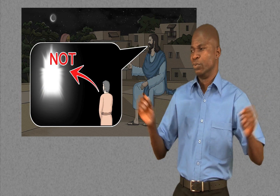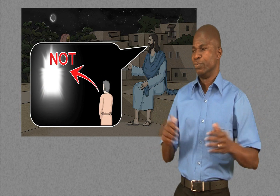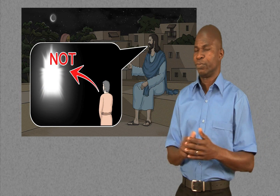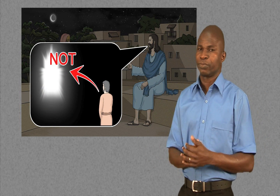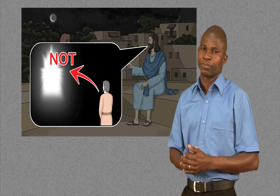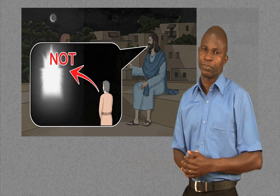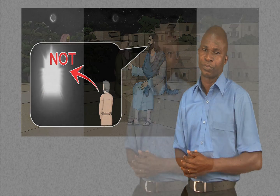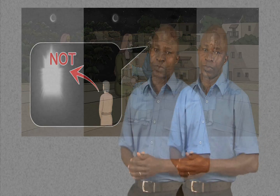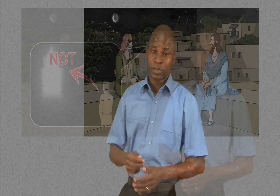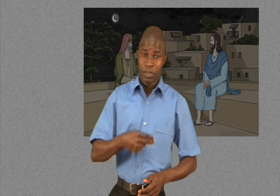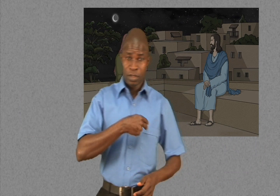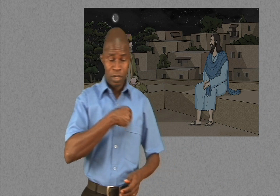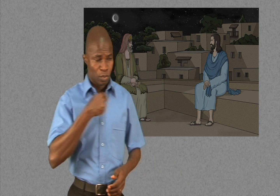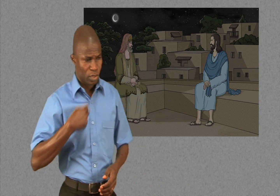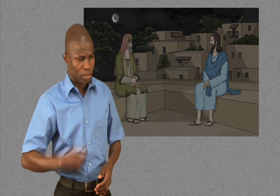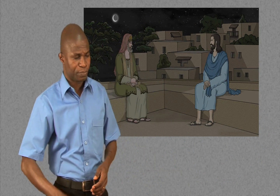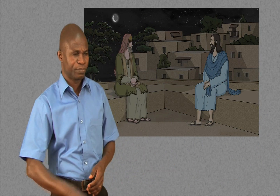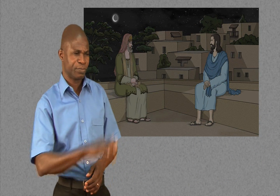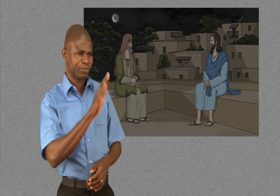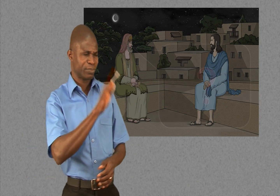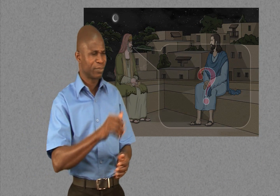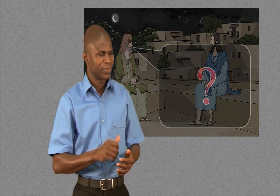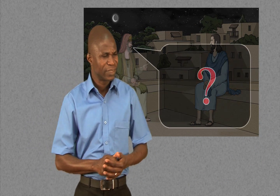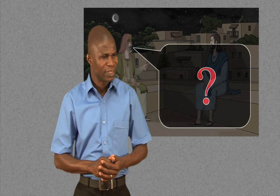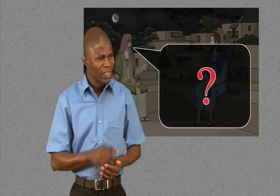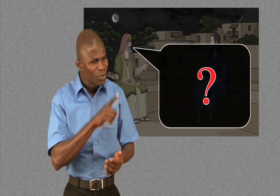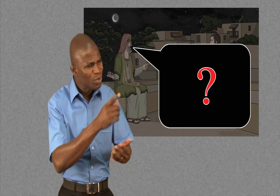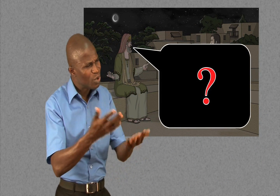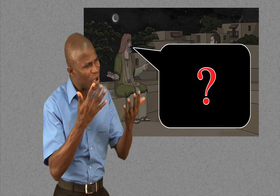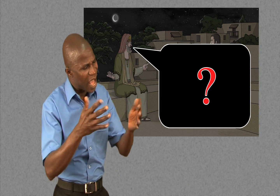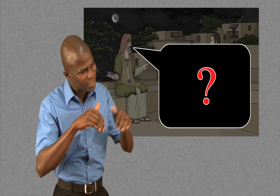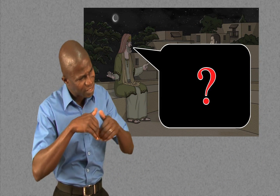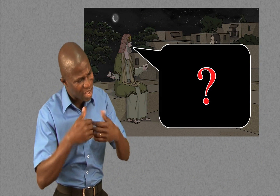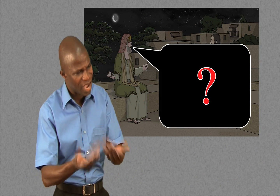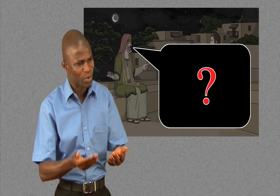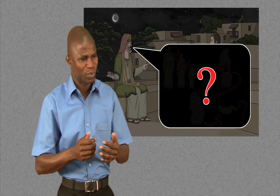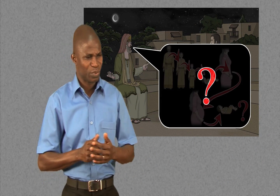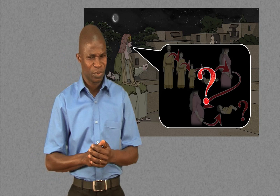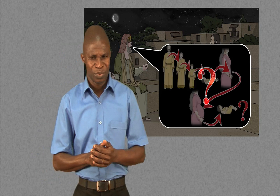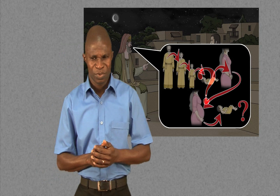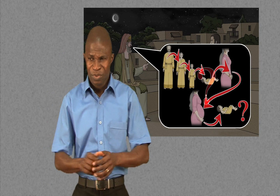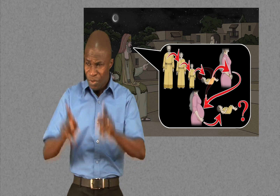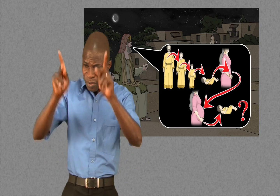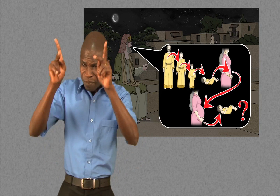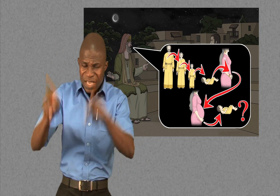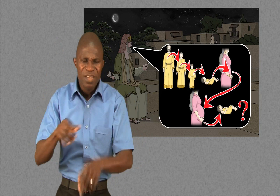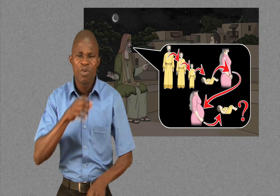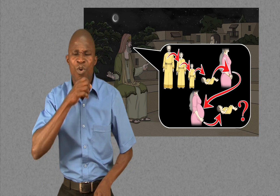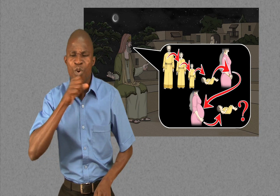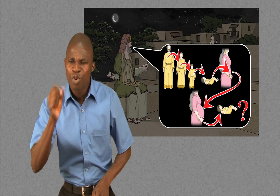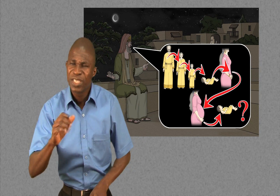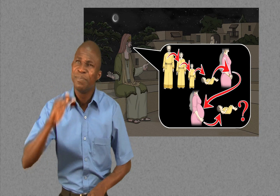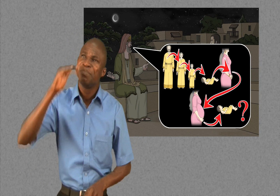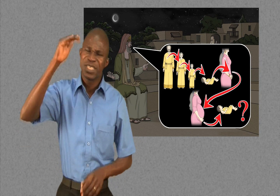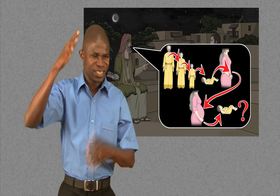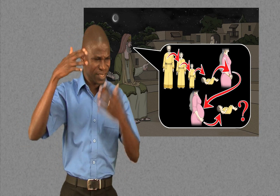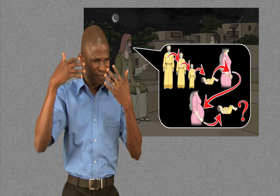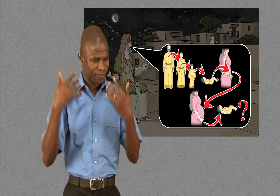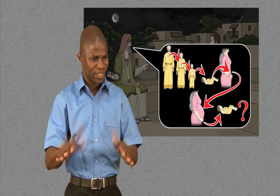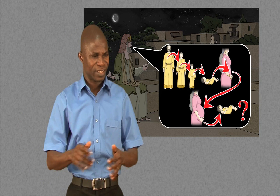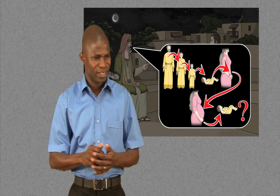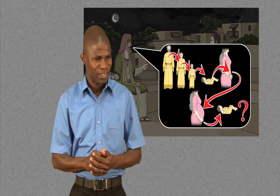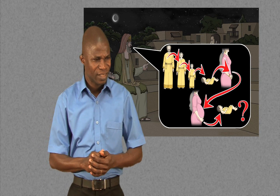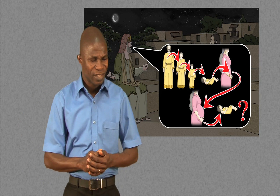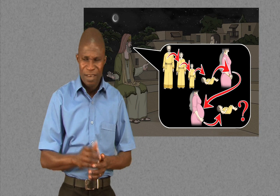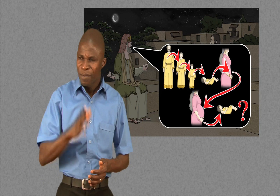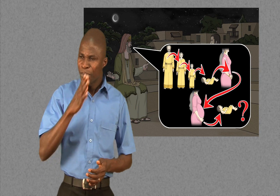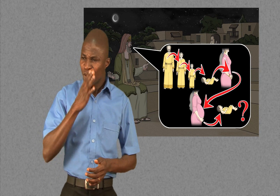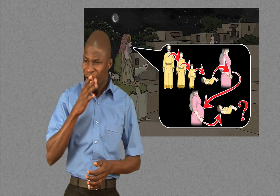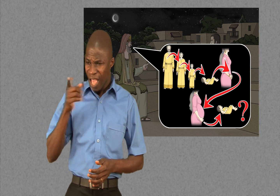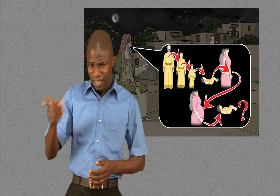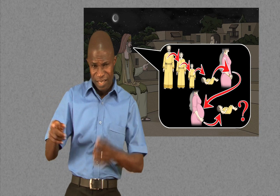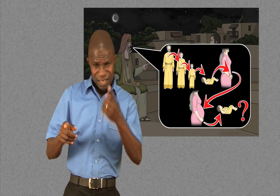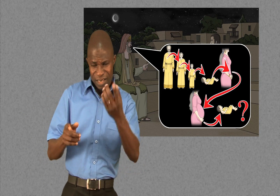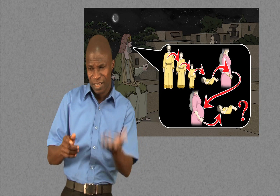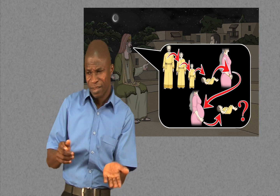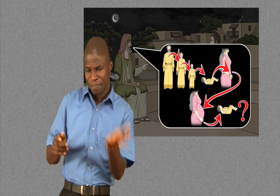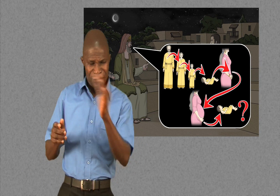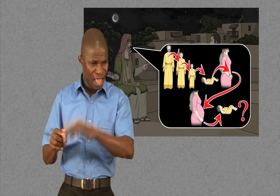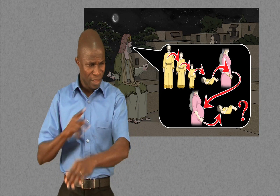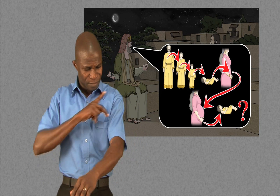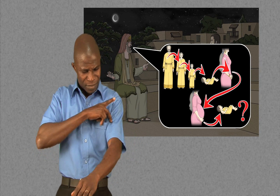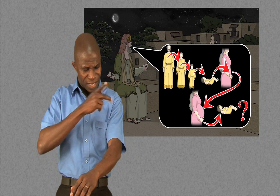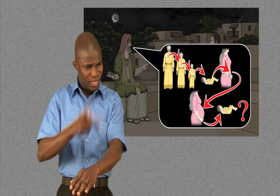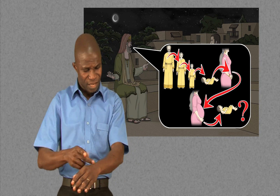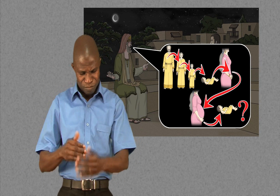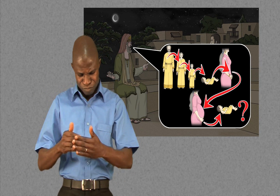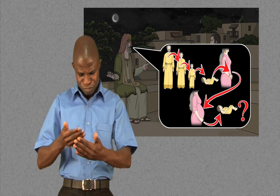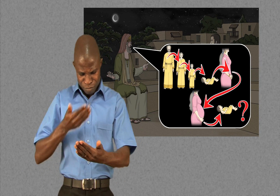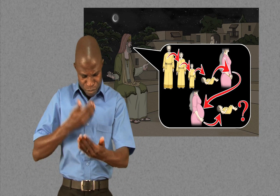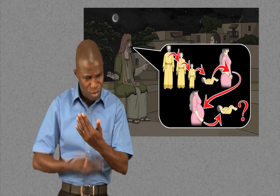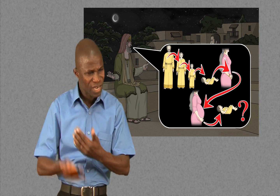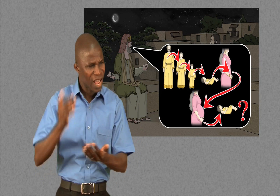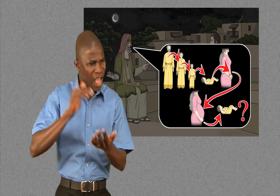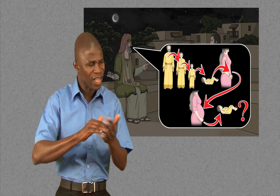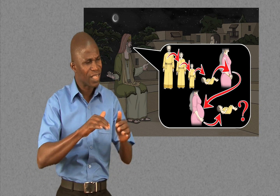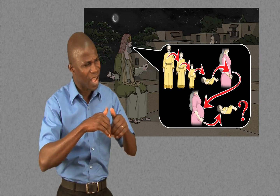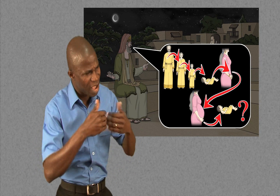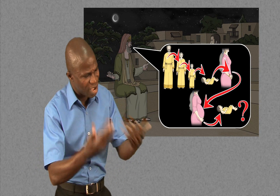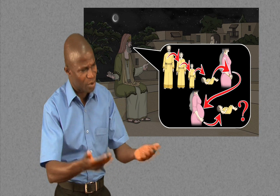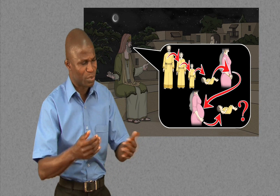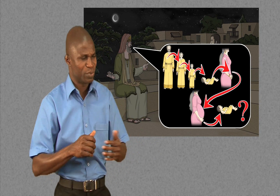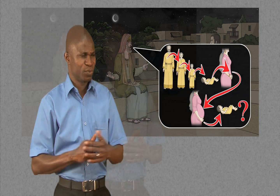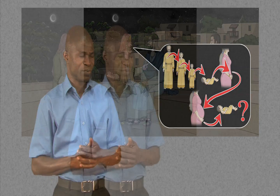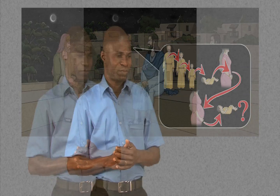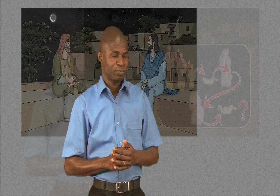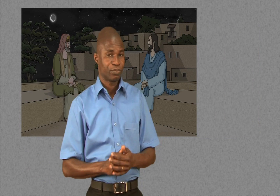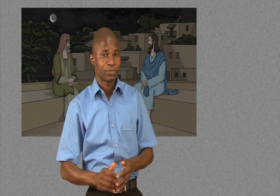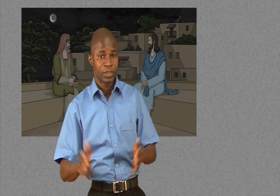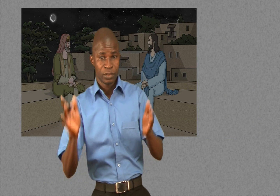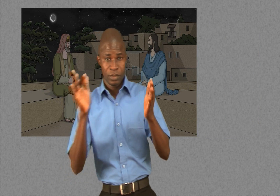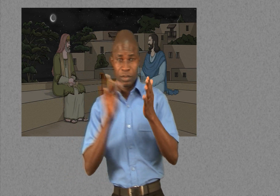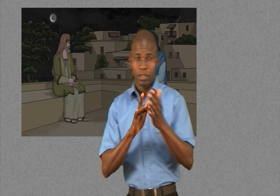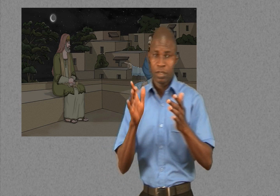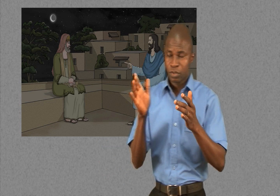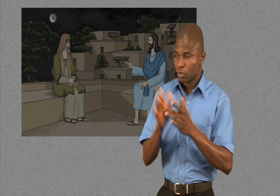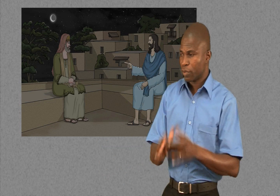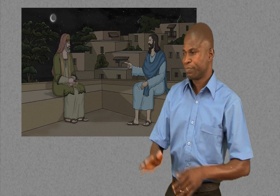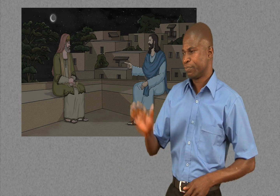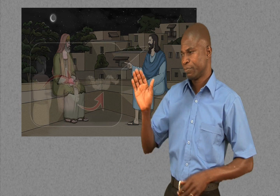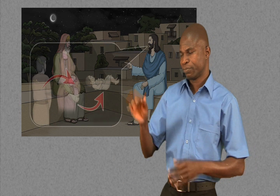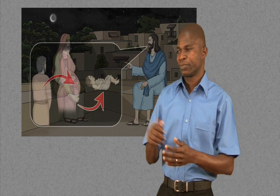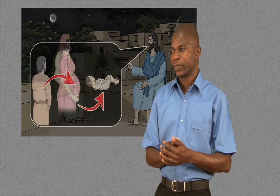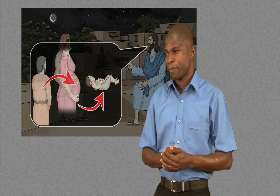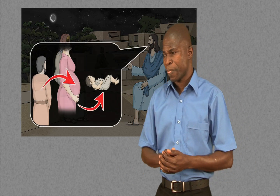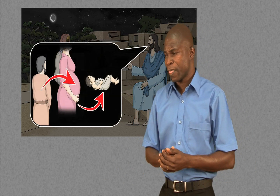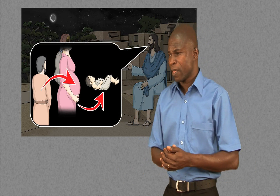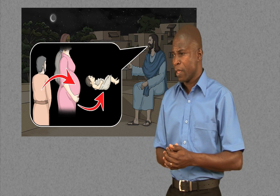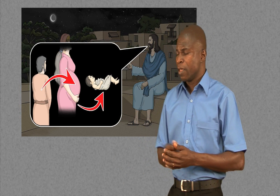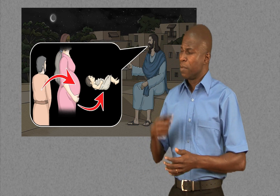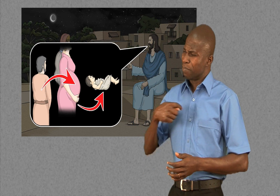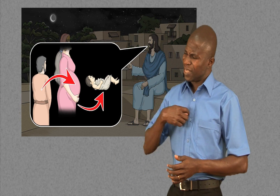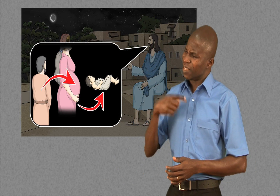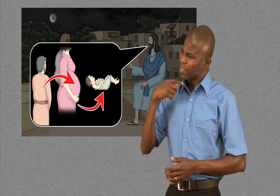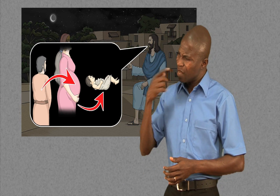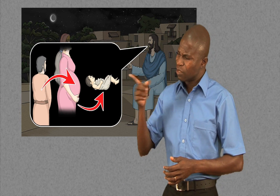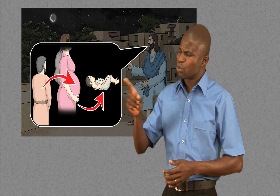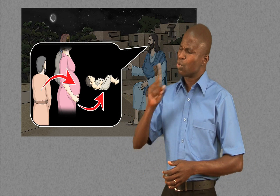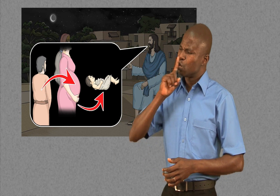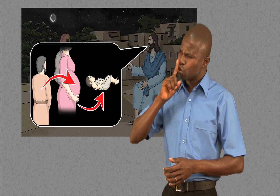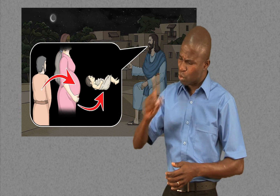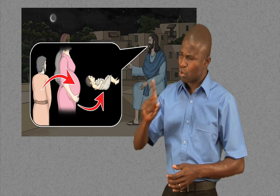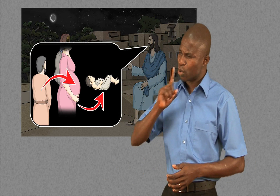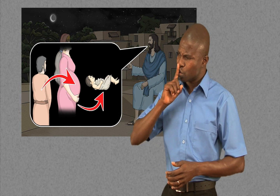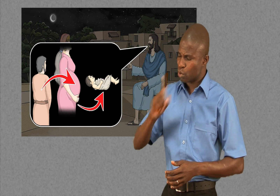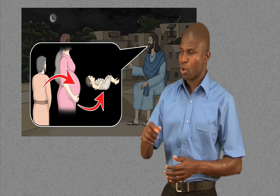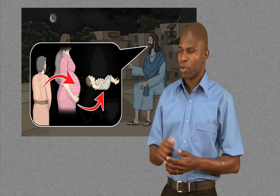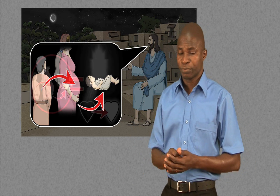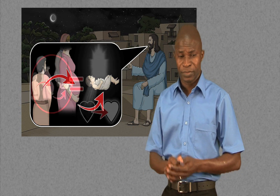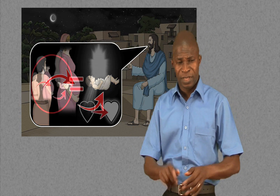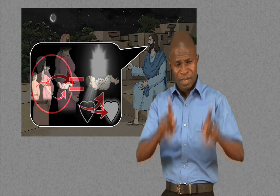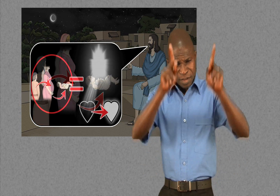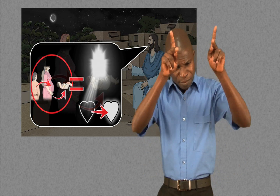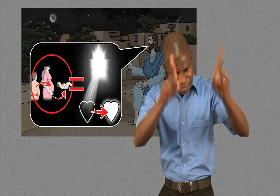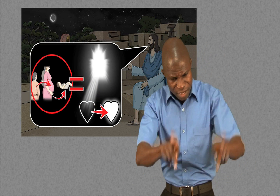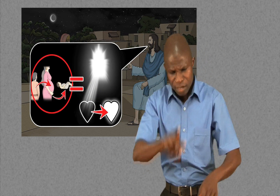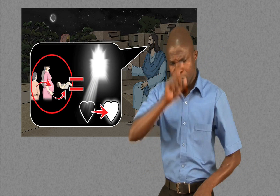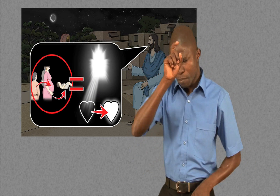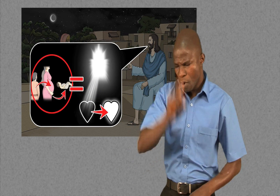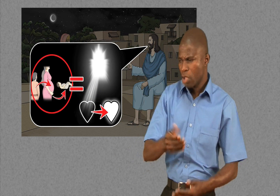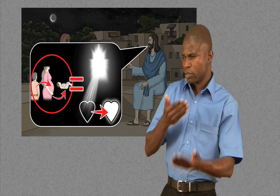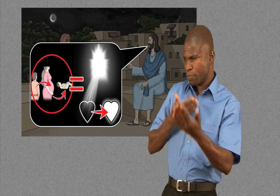“How can a man be born when he is old?” Nicodemus asked. “Can he enter his mother’s womb a second time to be born?”